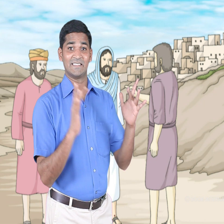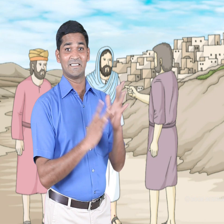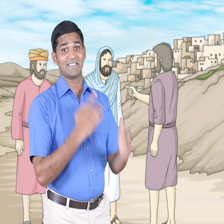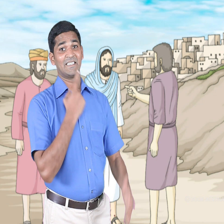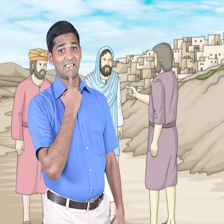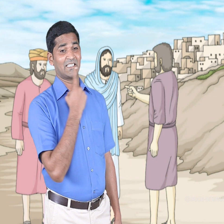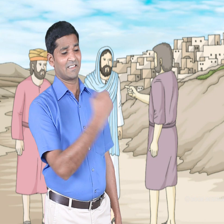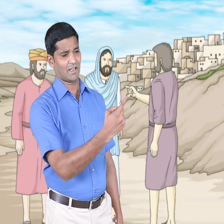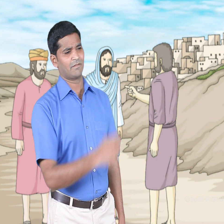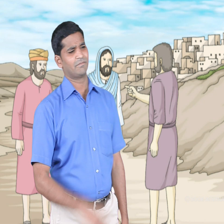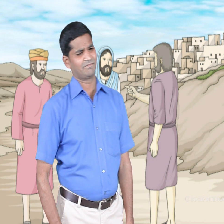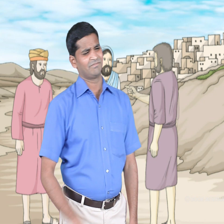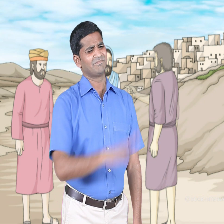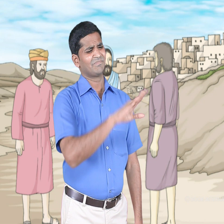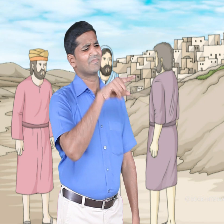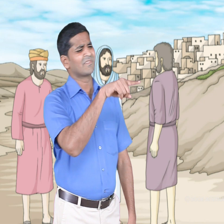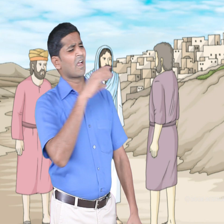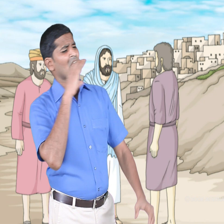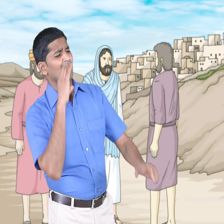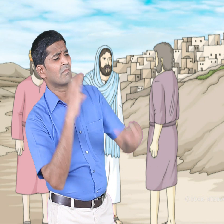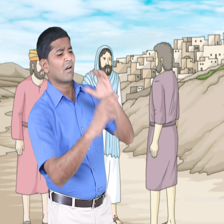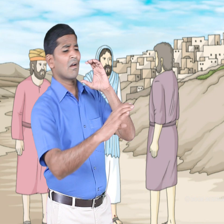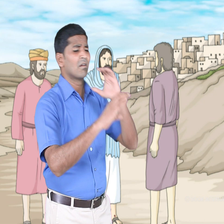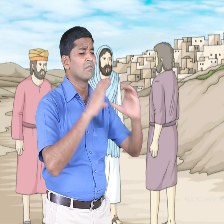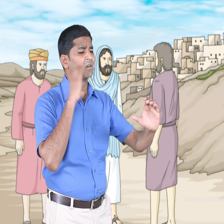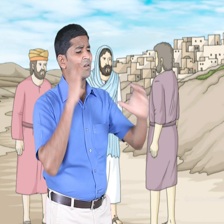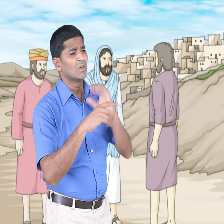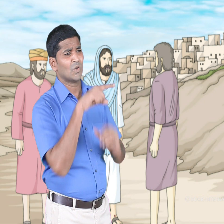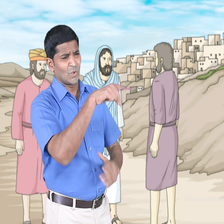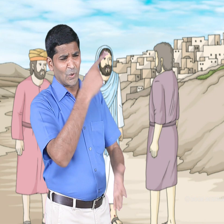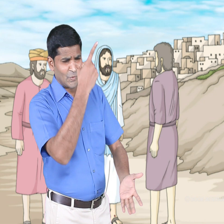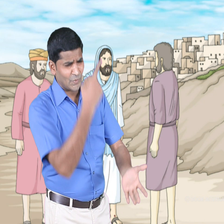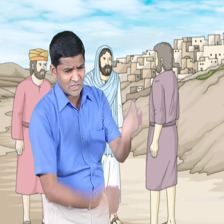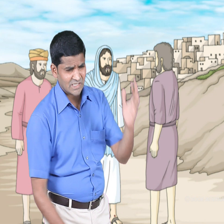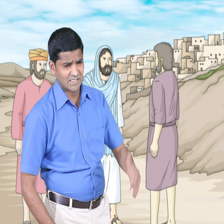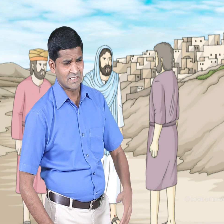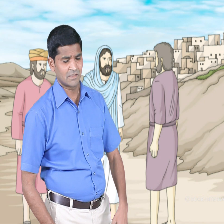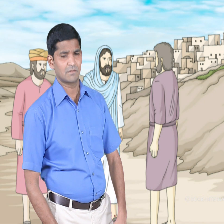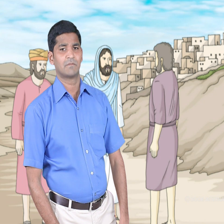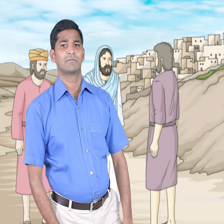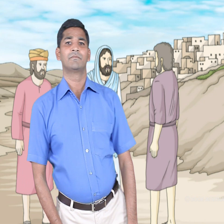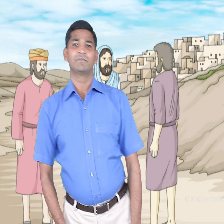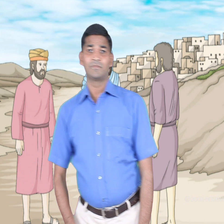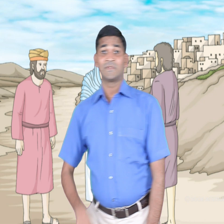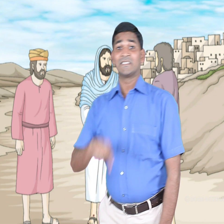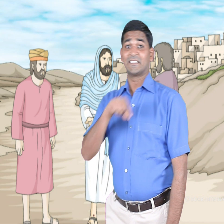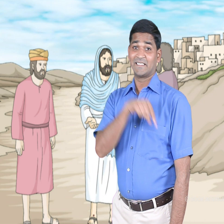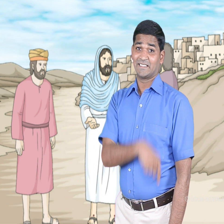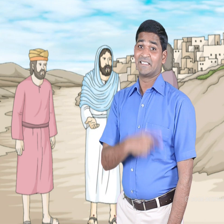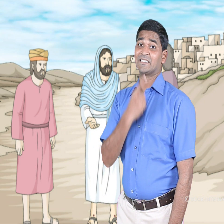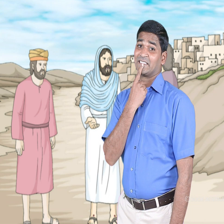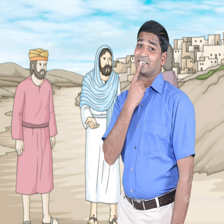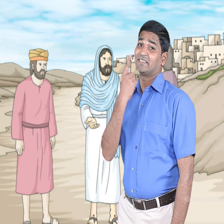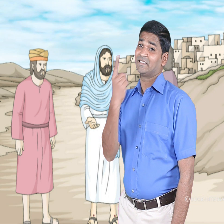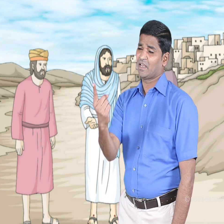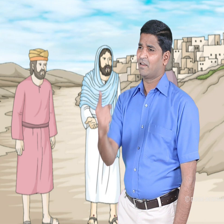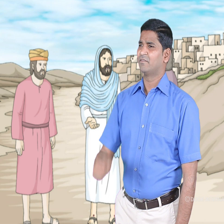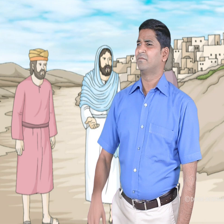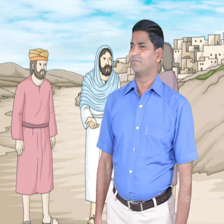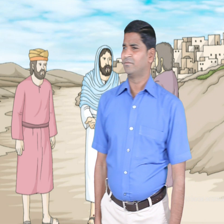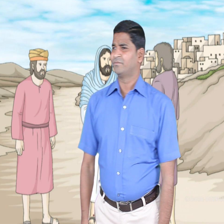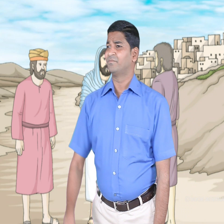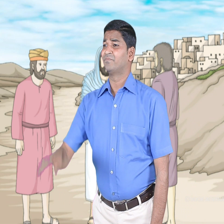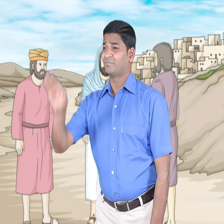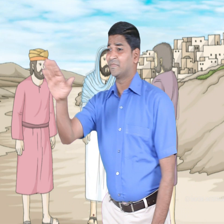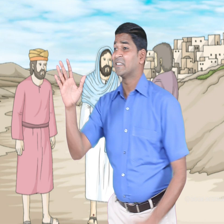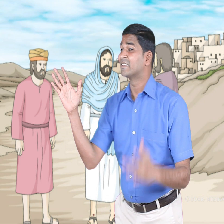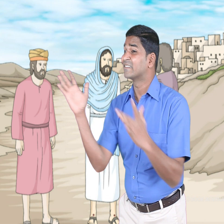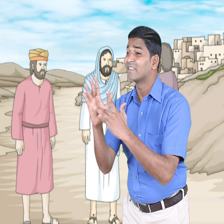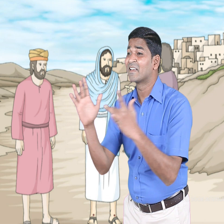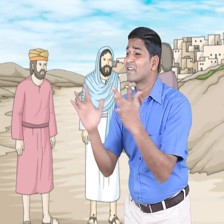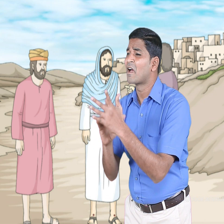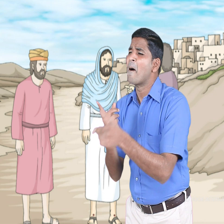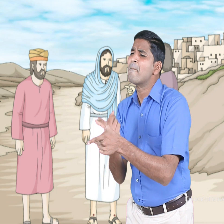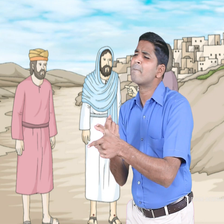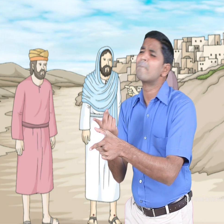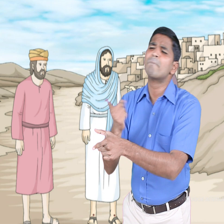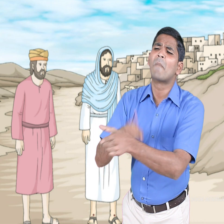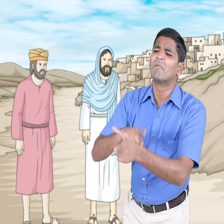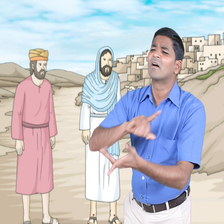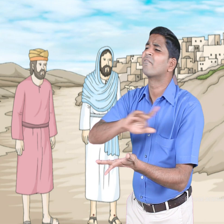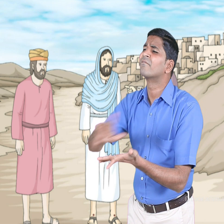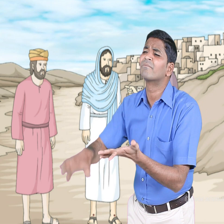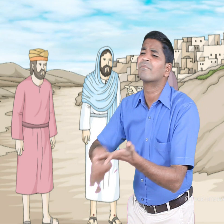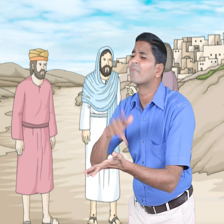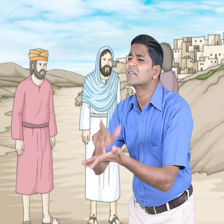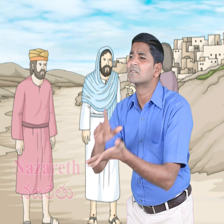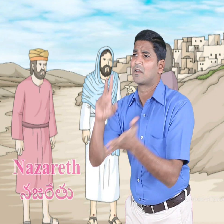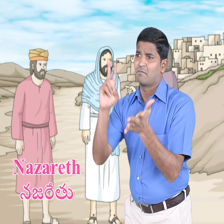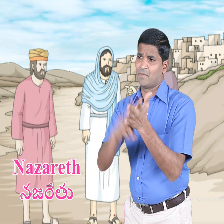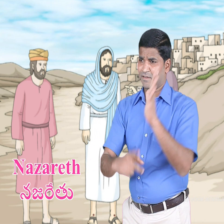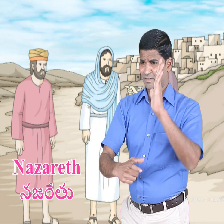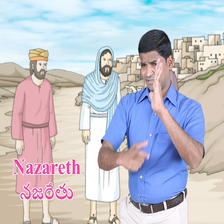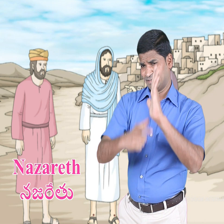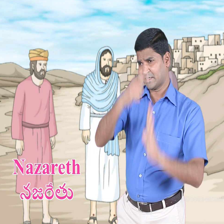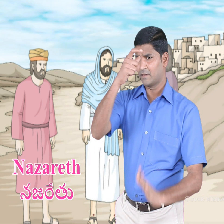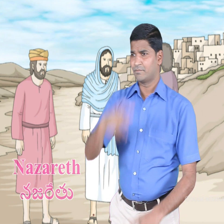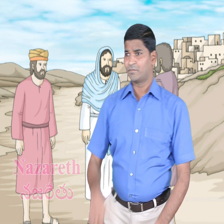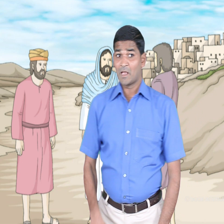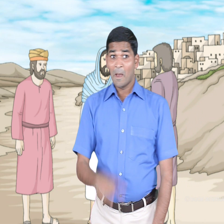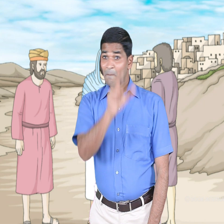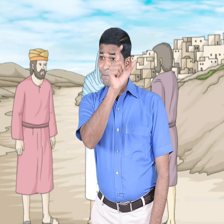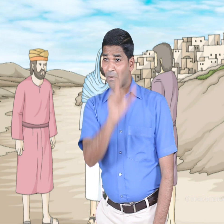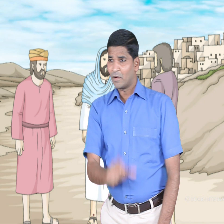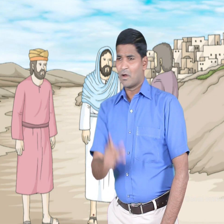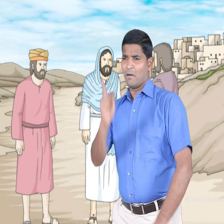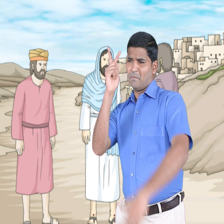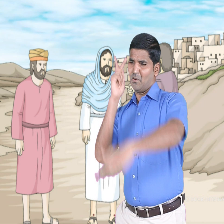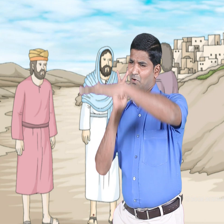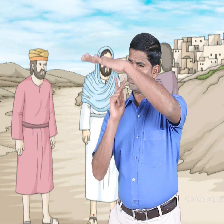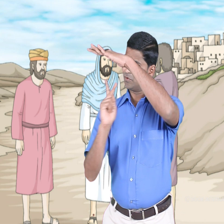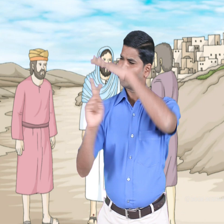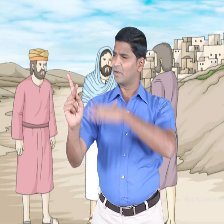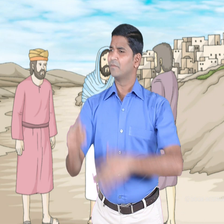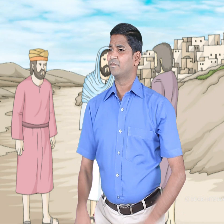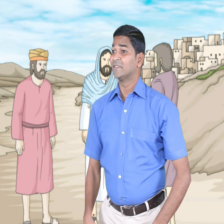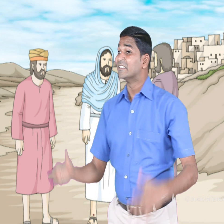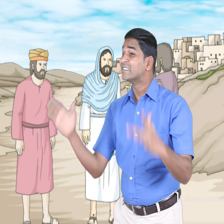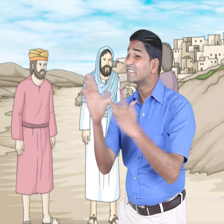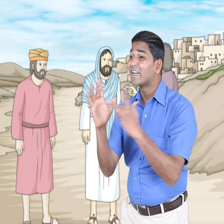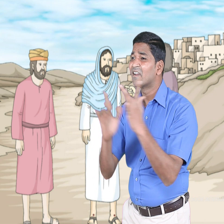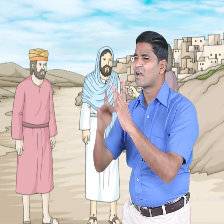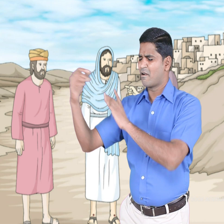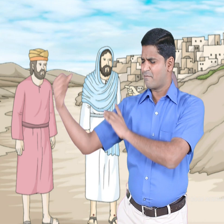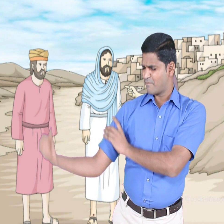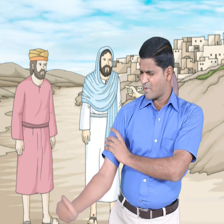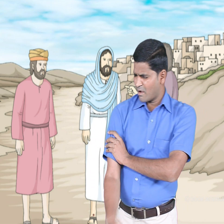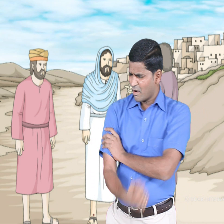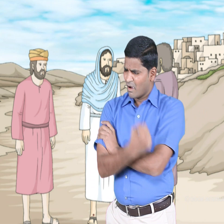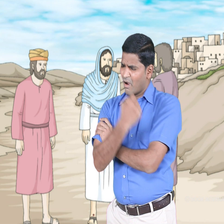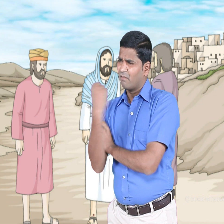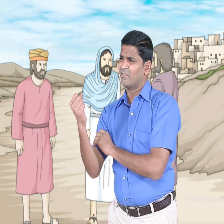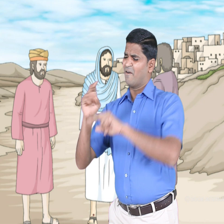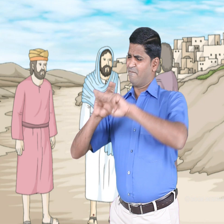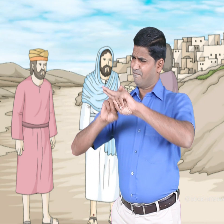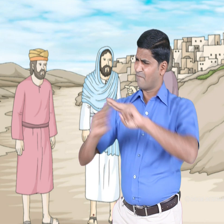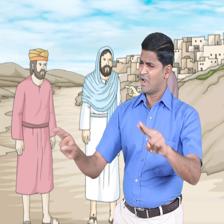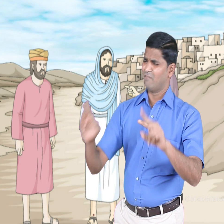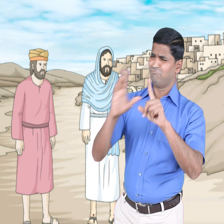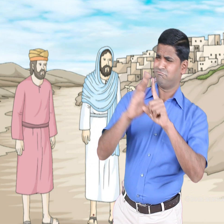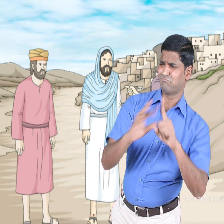“What things?” He asked. “The events involving Jesus of Nazareth,” they answered.